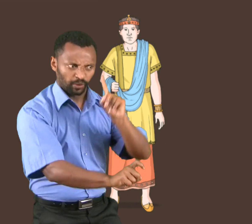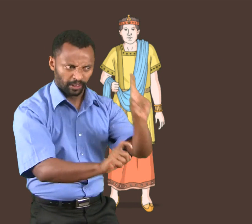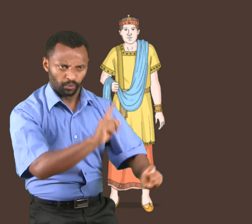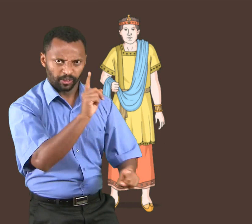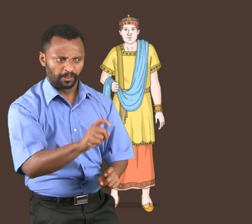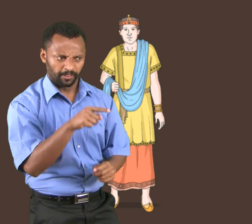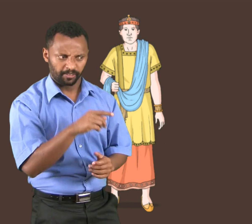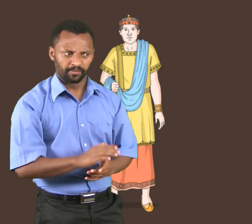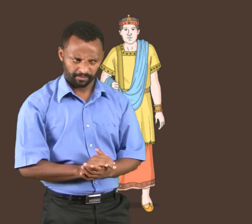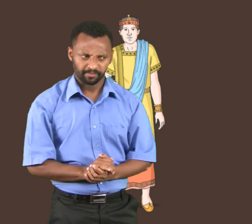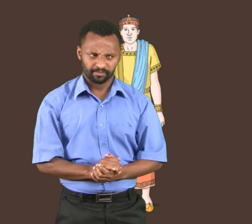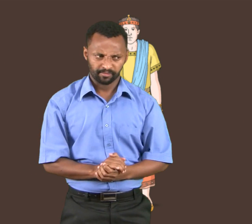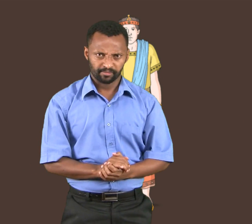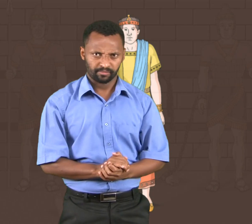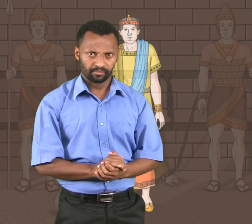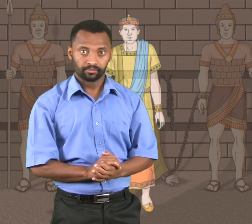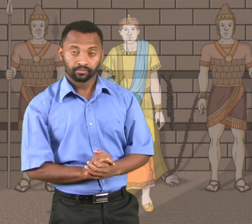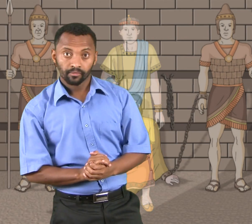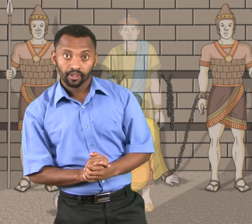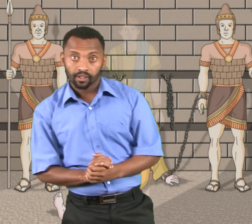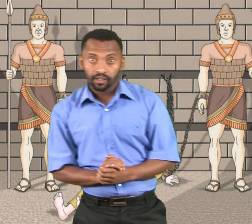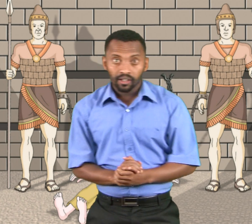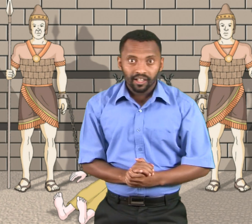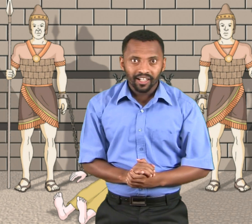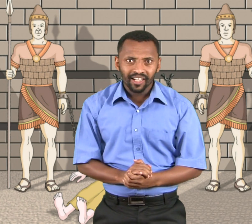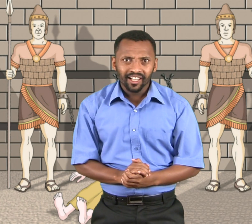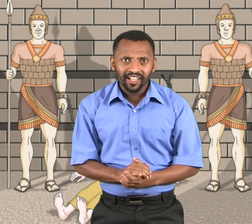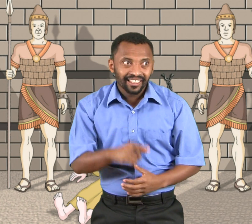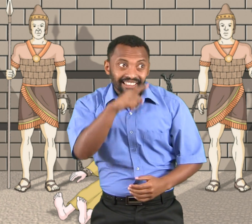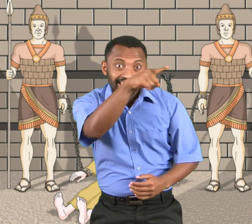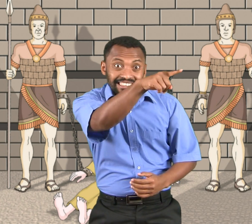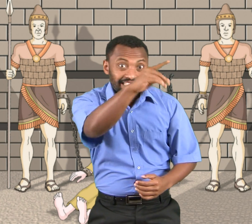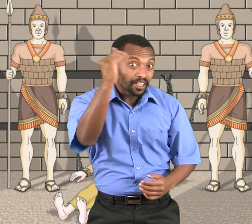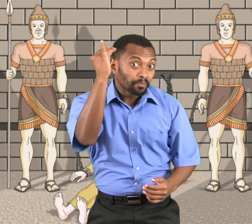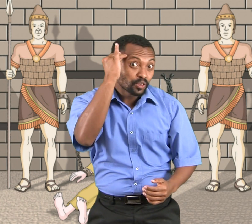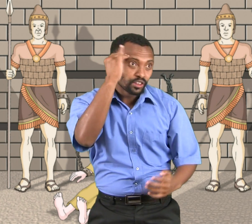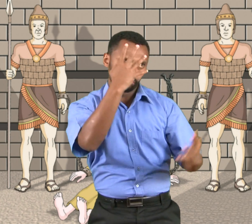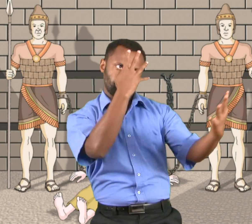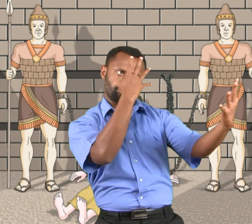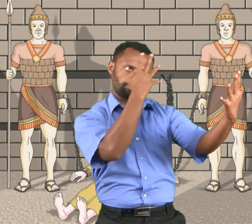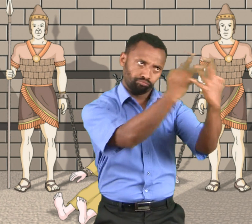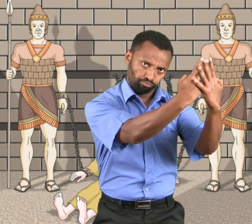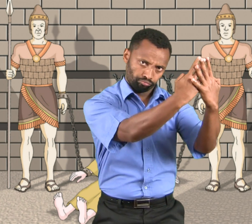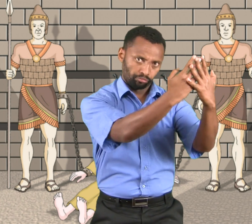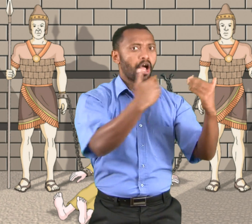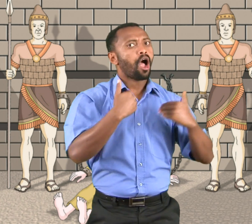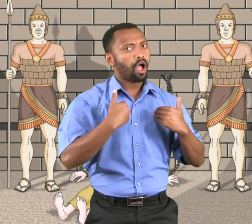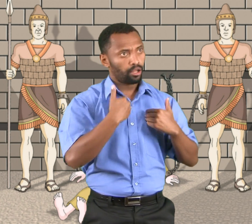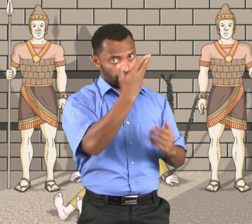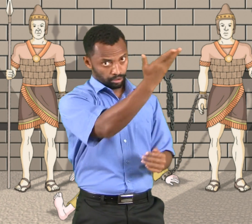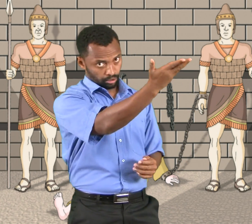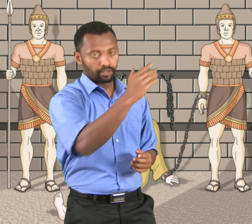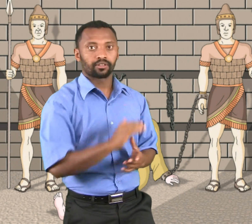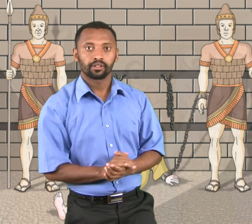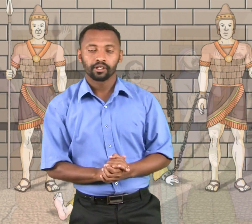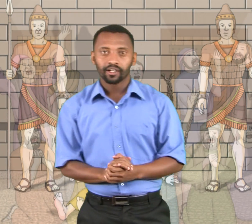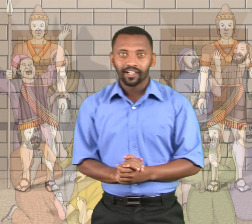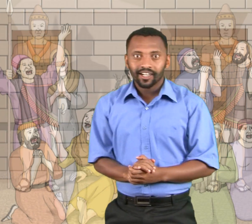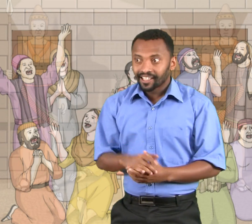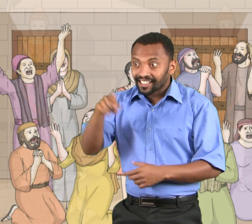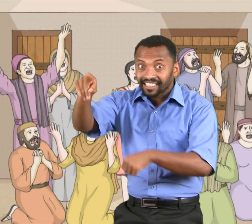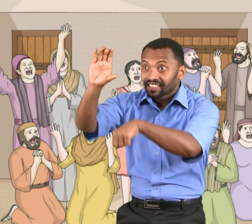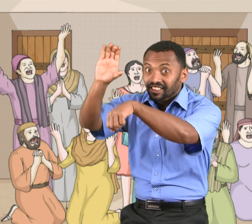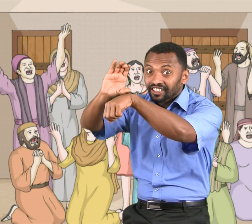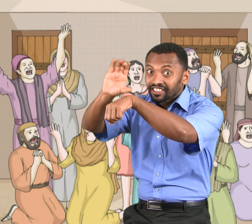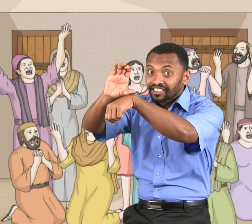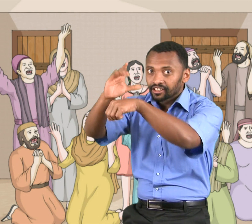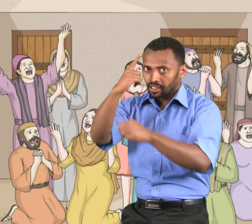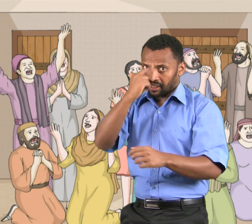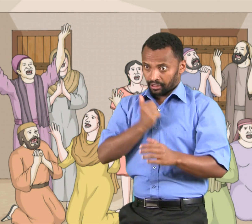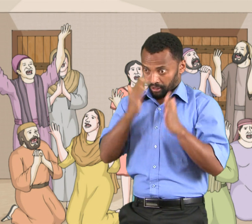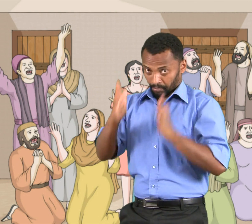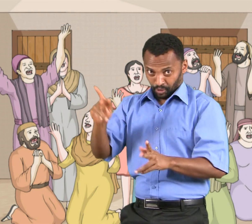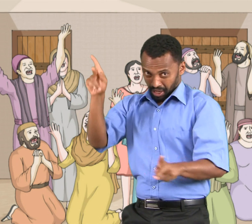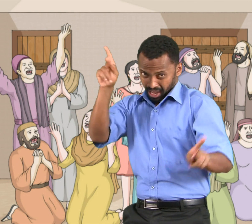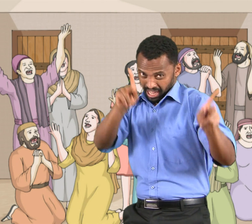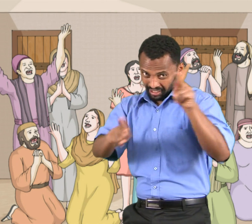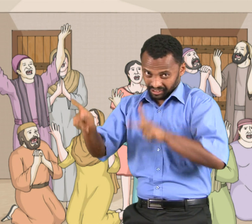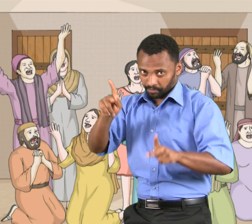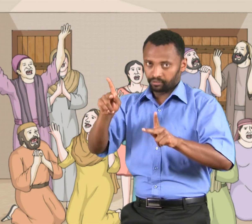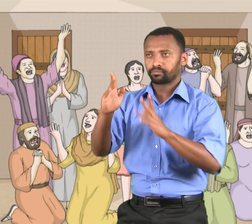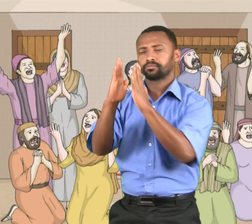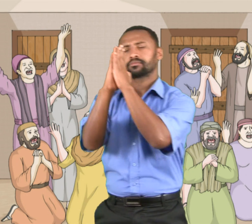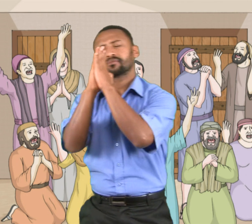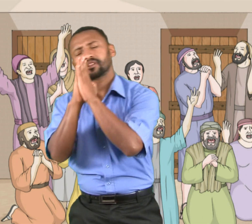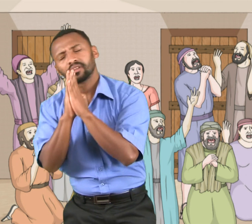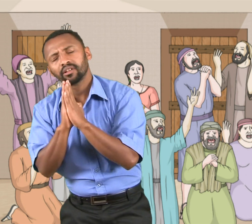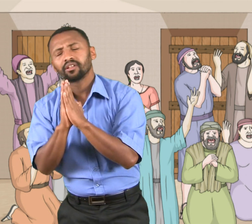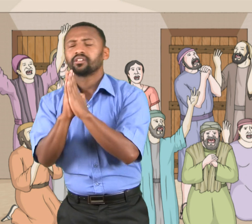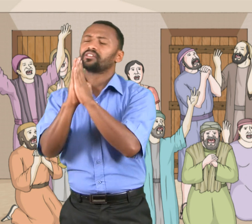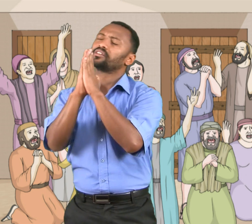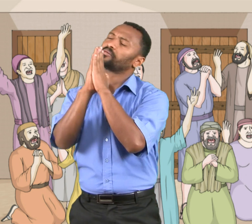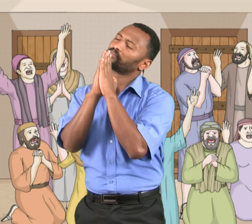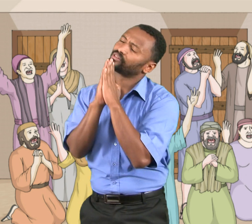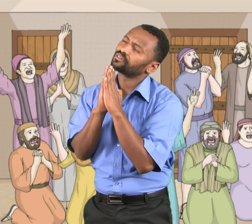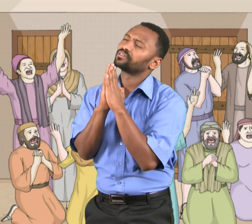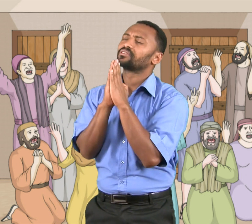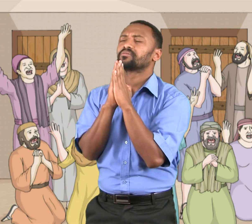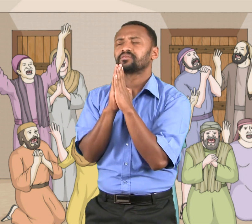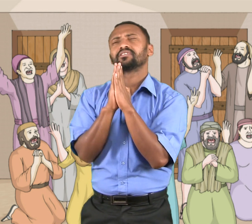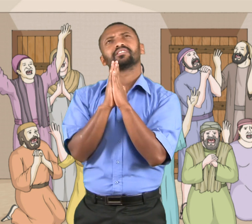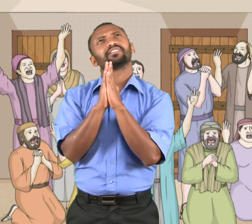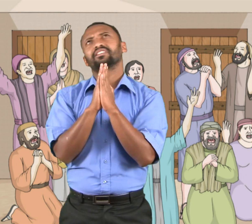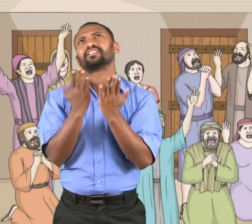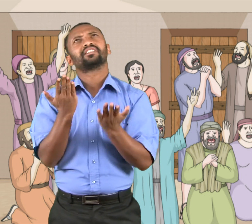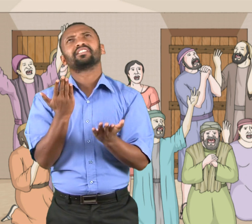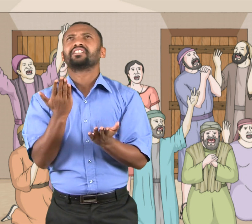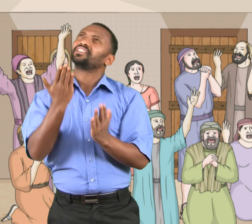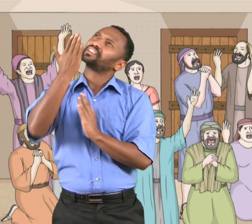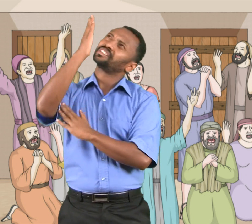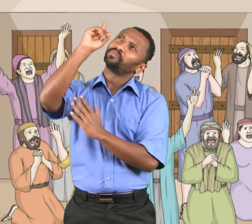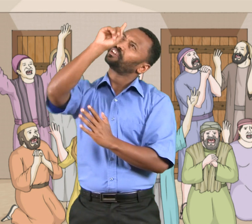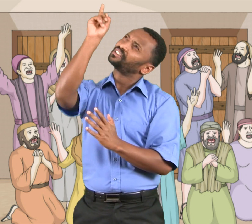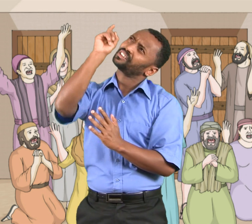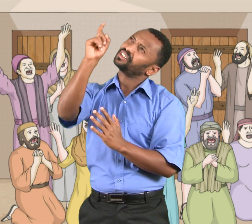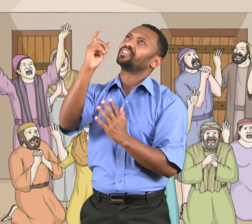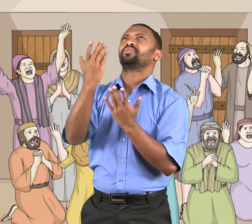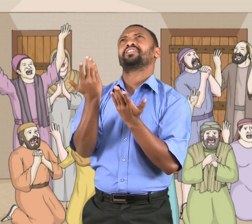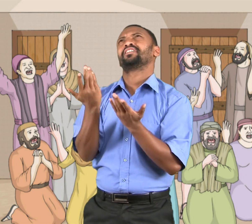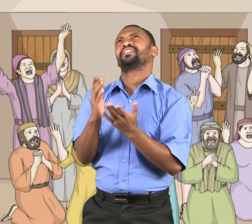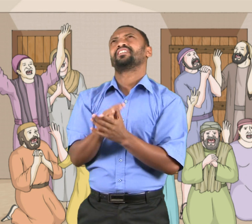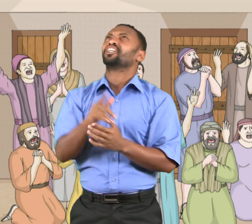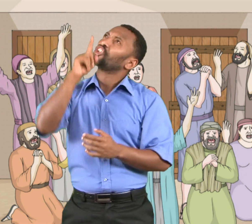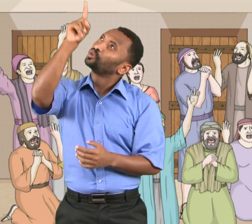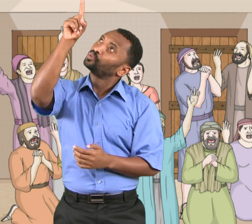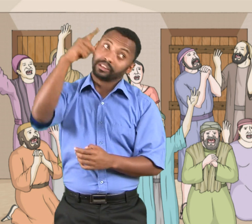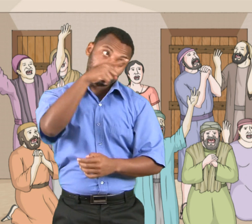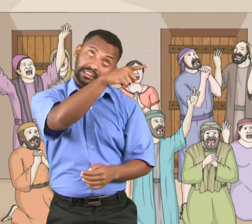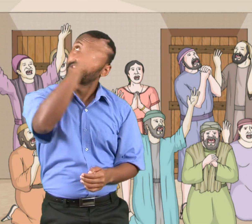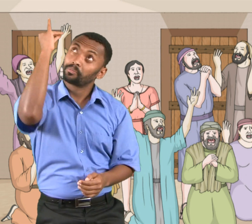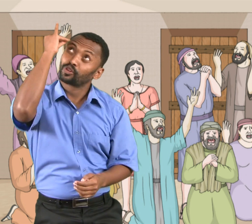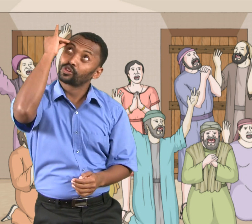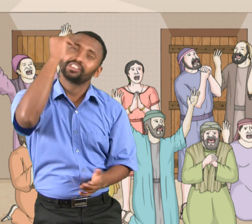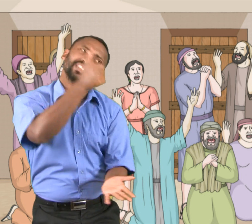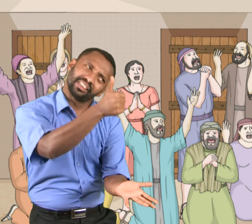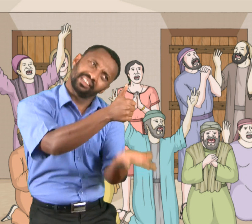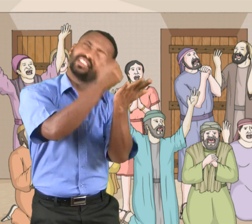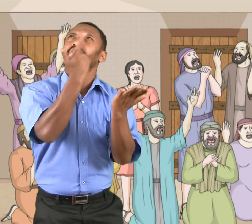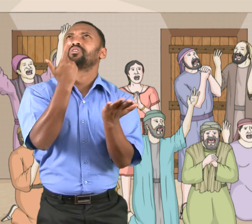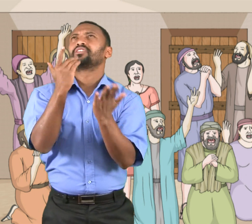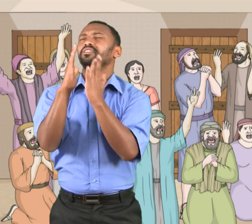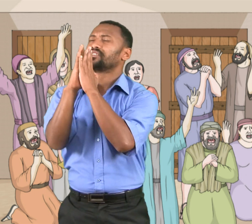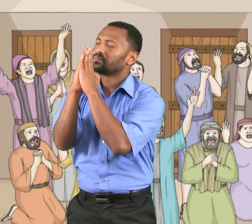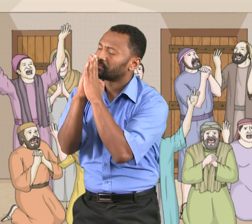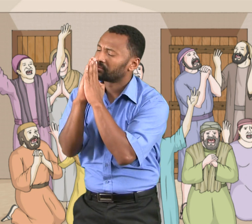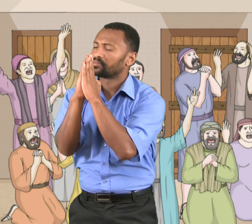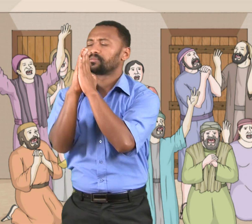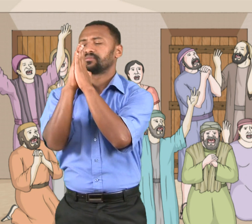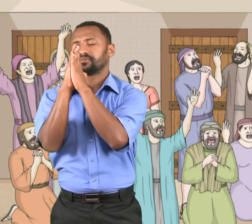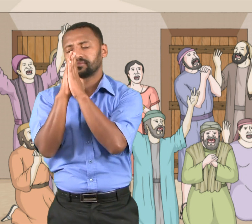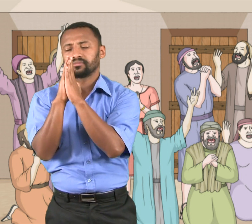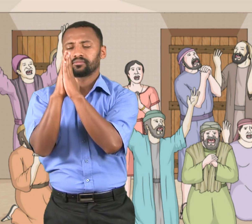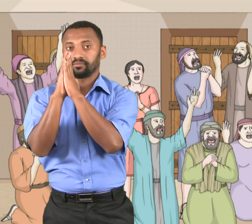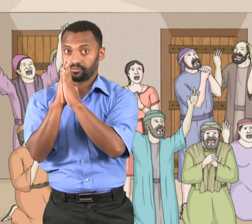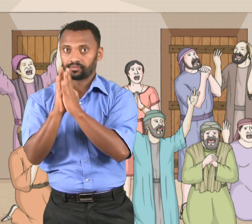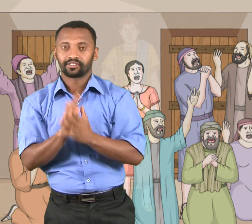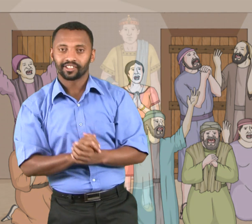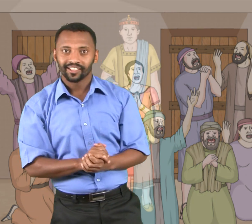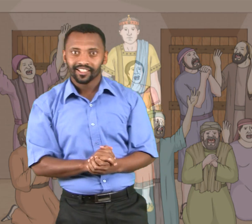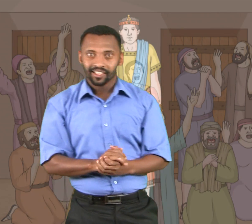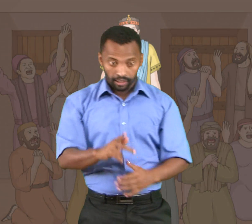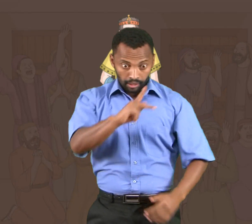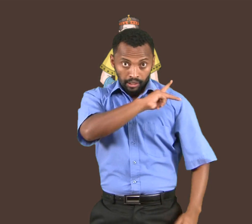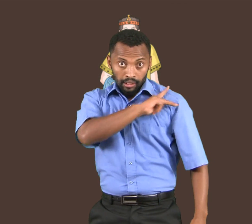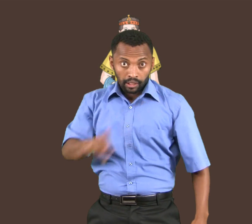So Peter was kept in prison, but the church was fervently praying to God for him.